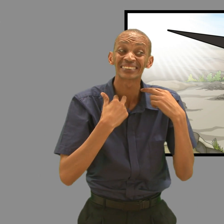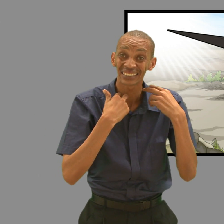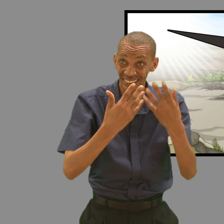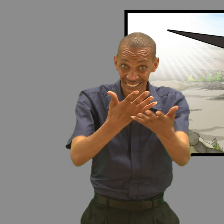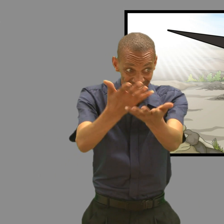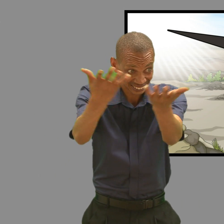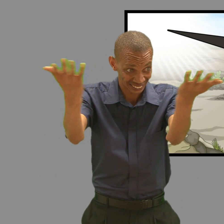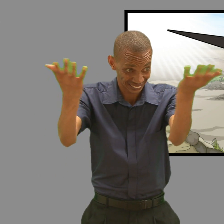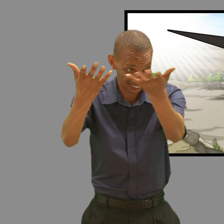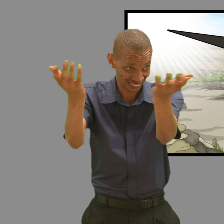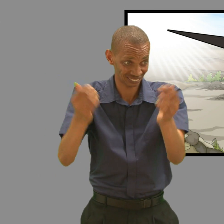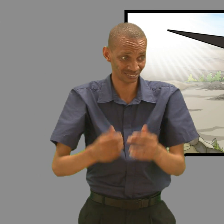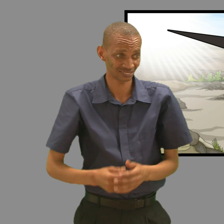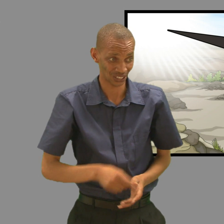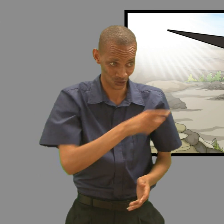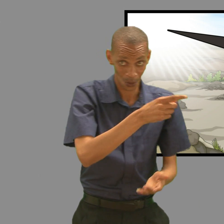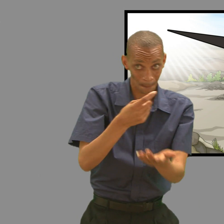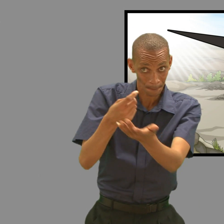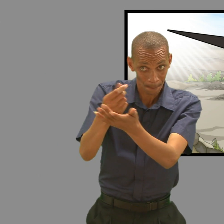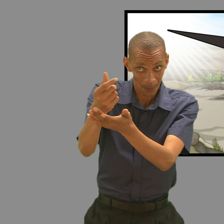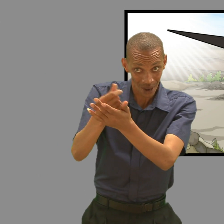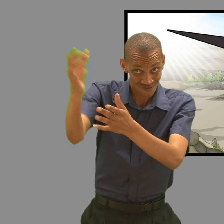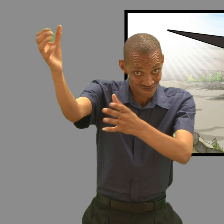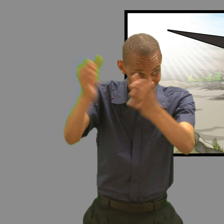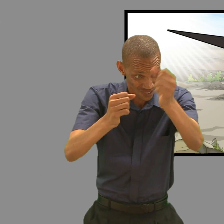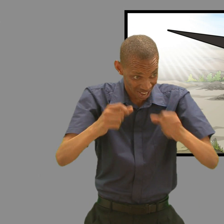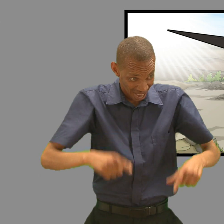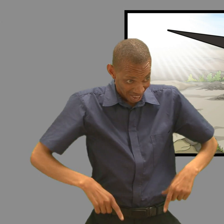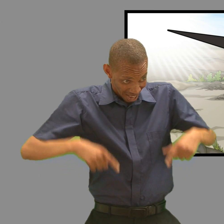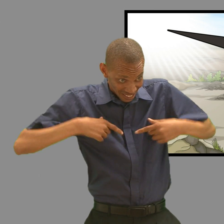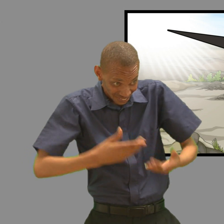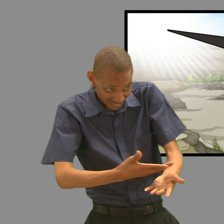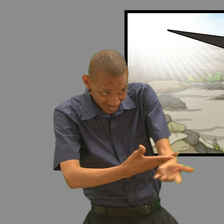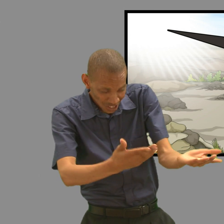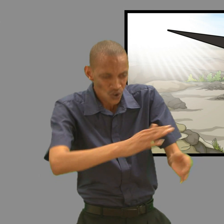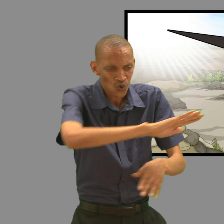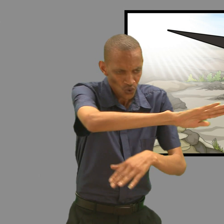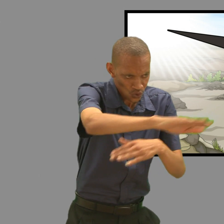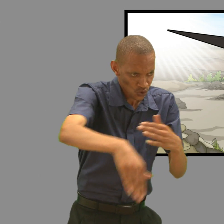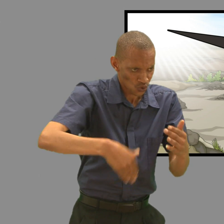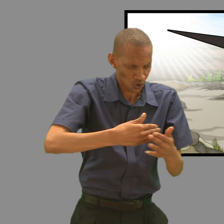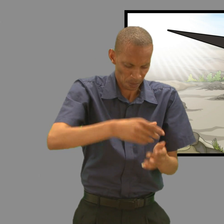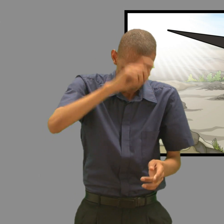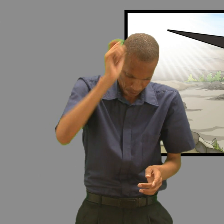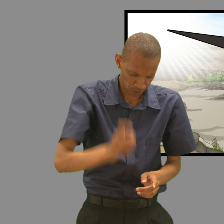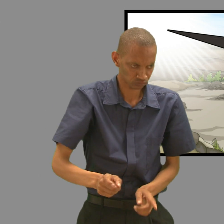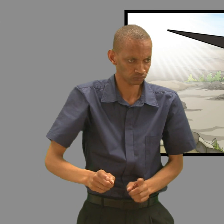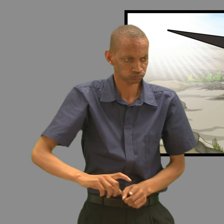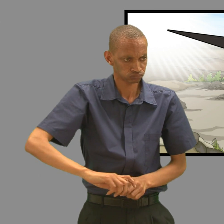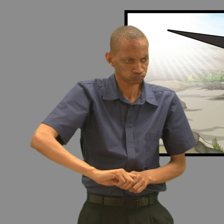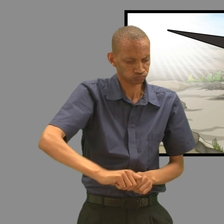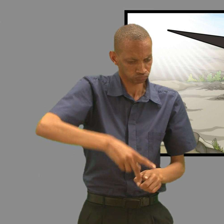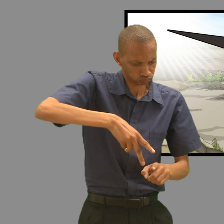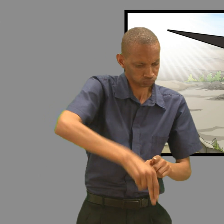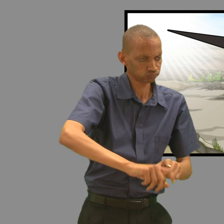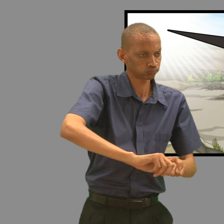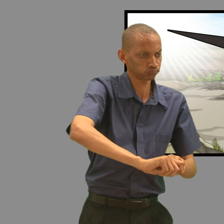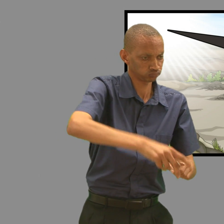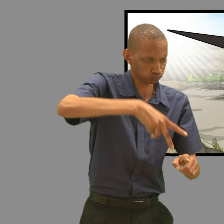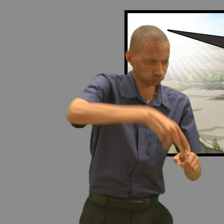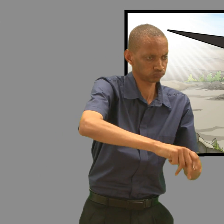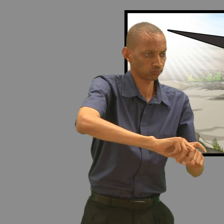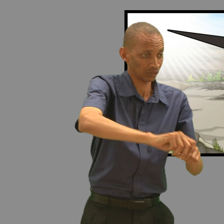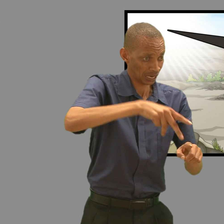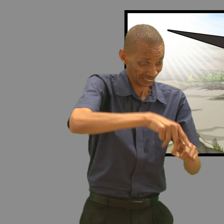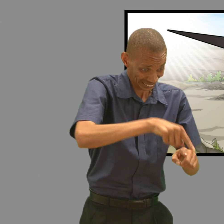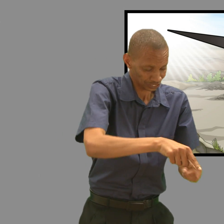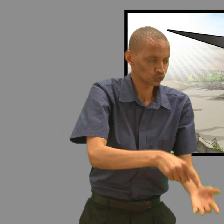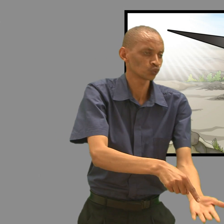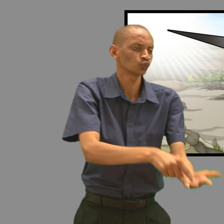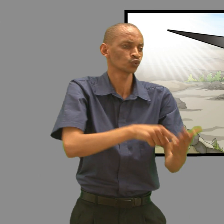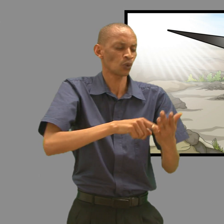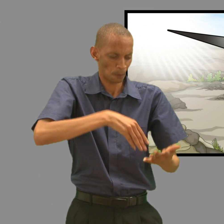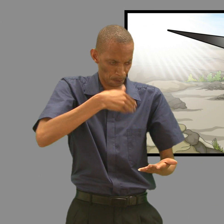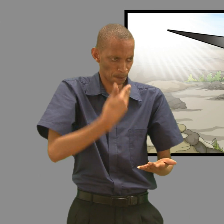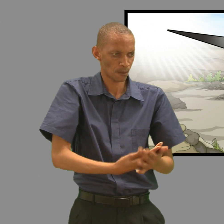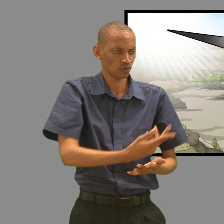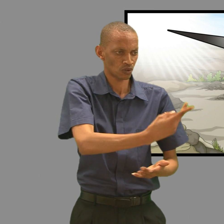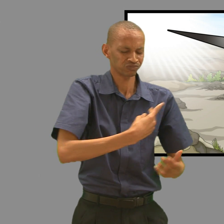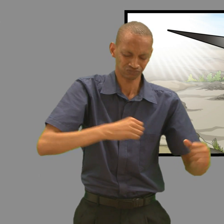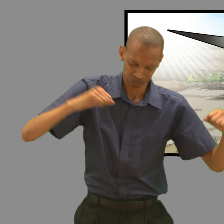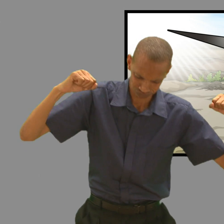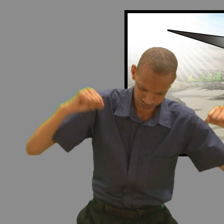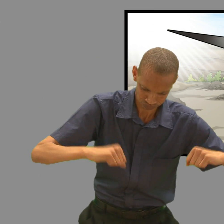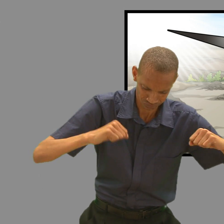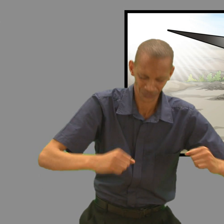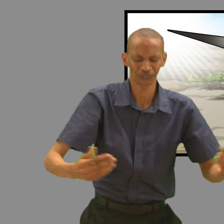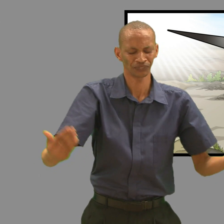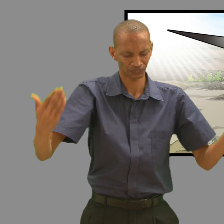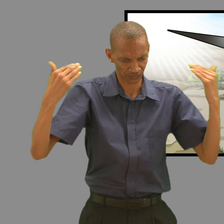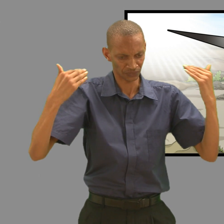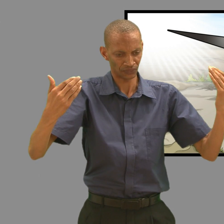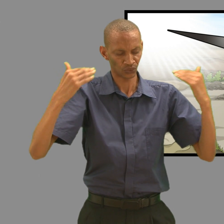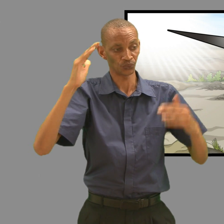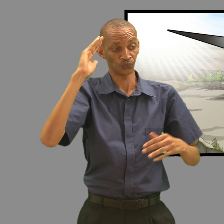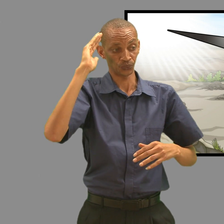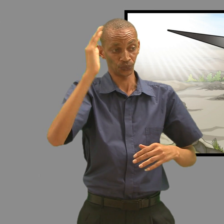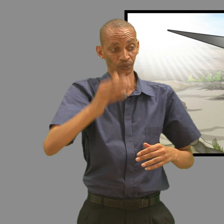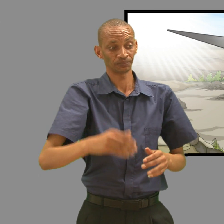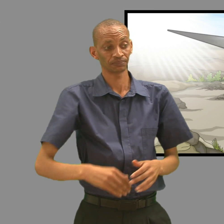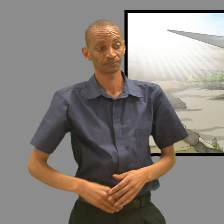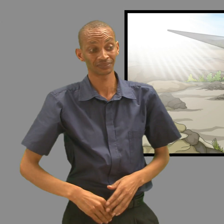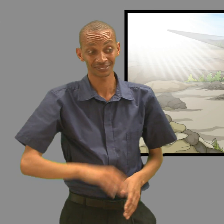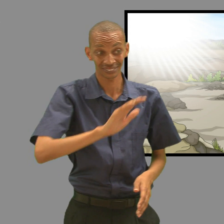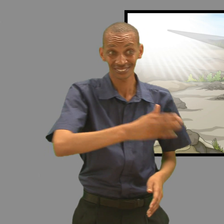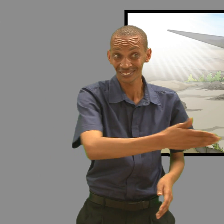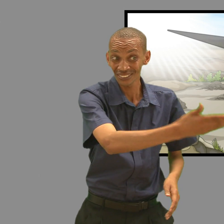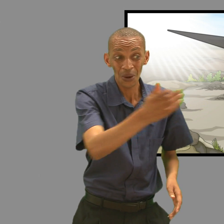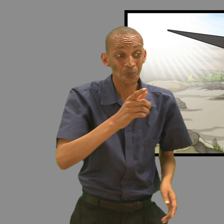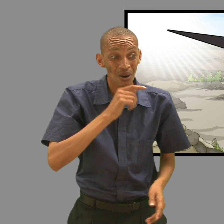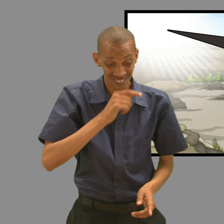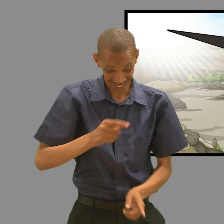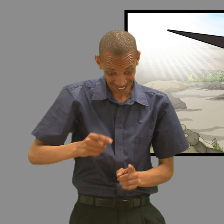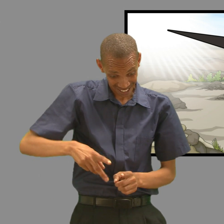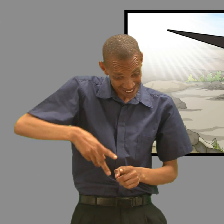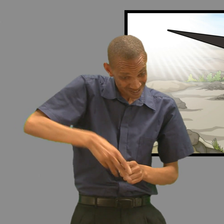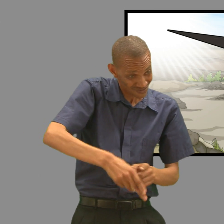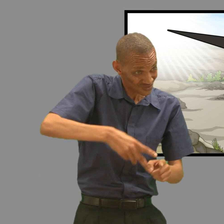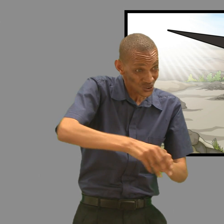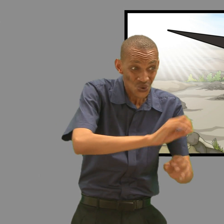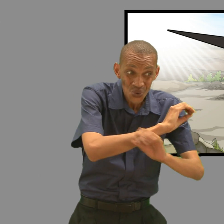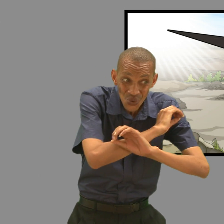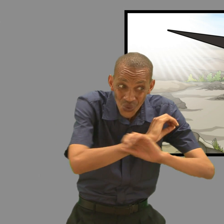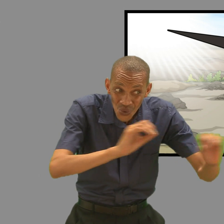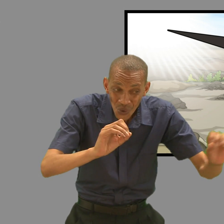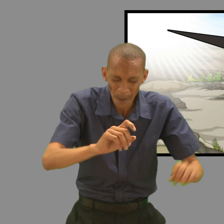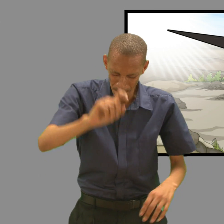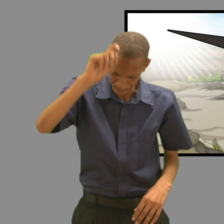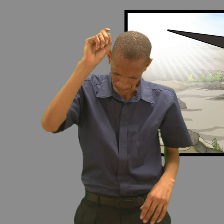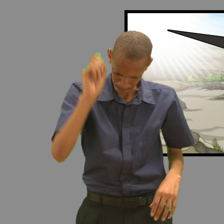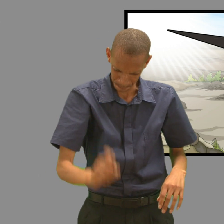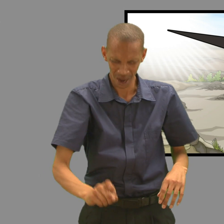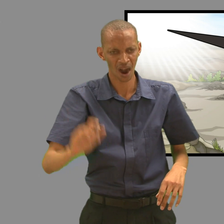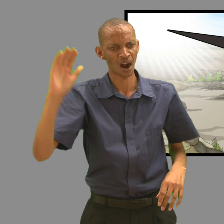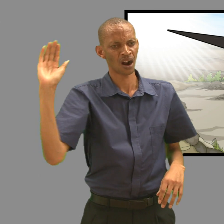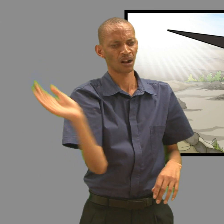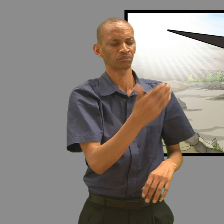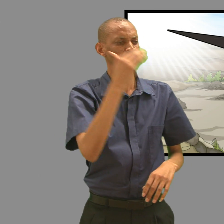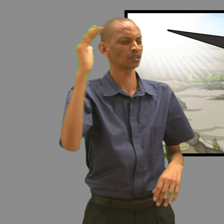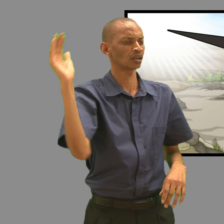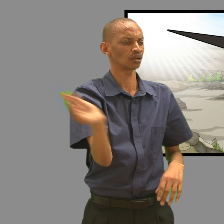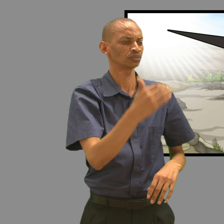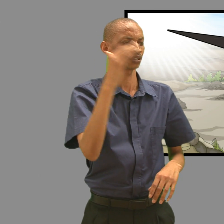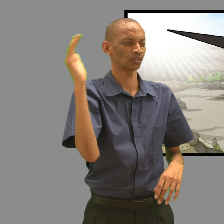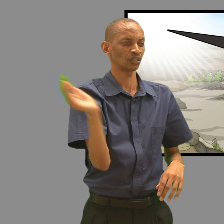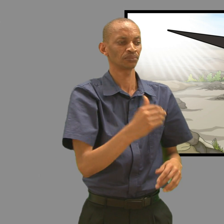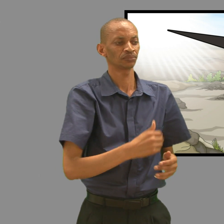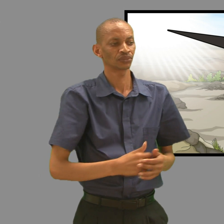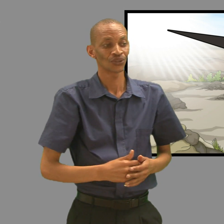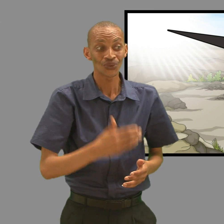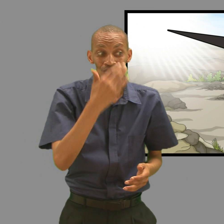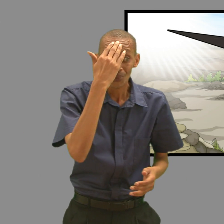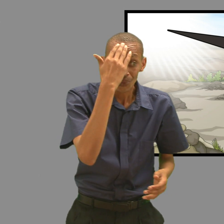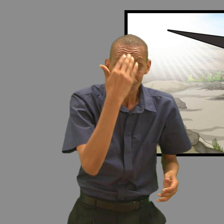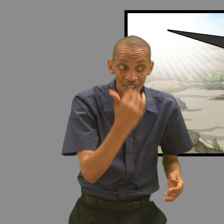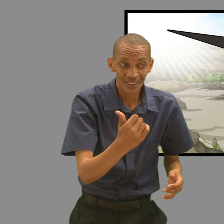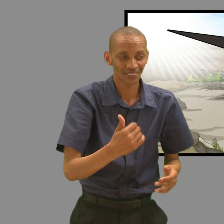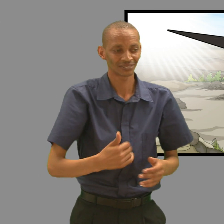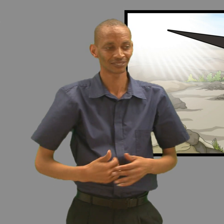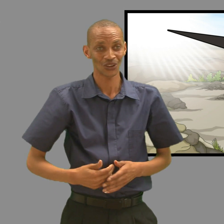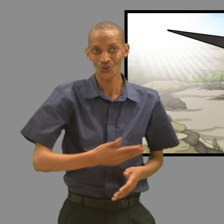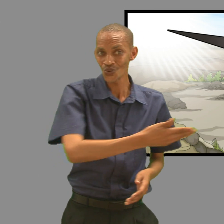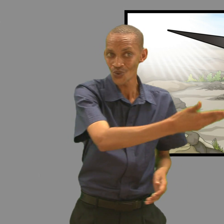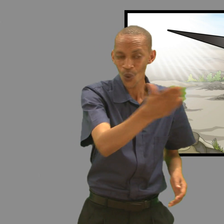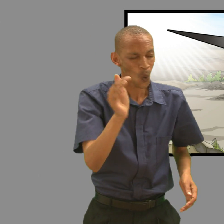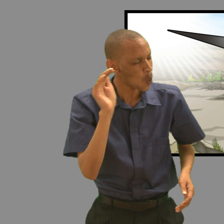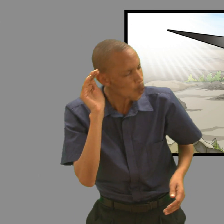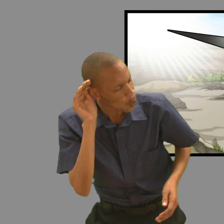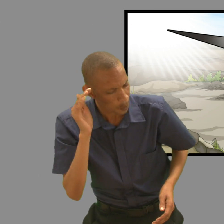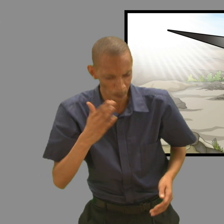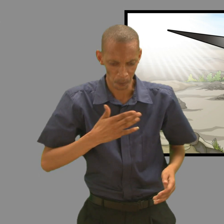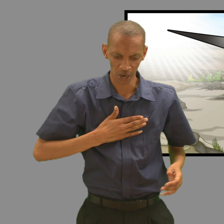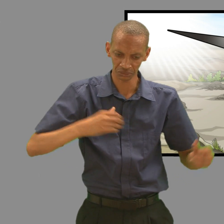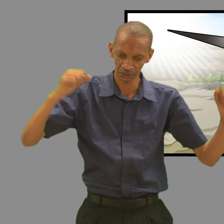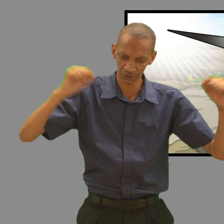Whether they are born in your household or purchased, they must be circumcised. My covenant in your flesh will be an everlasting covenant. But if any male is not circumcised, he will be cut off from his people;